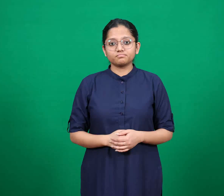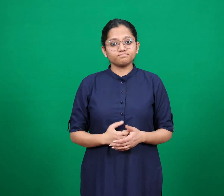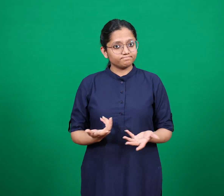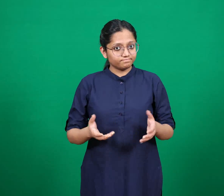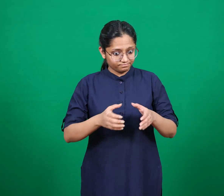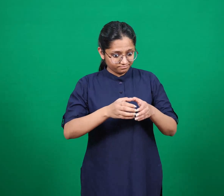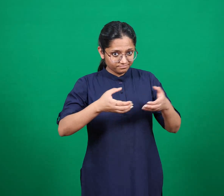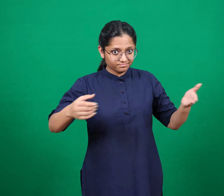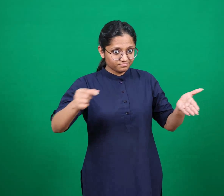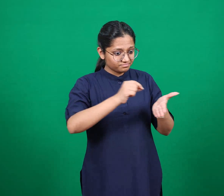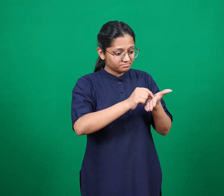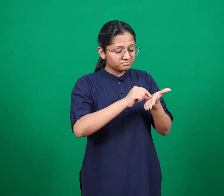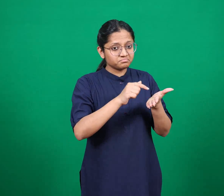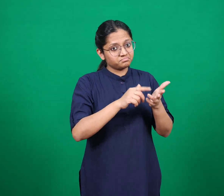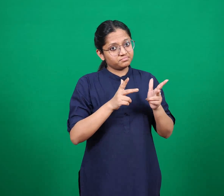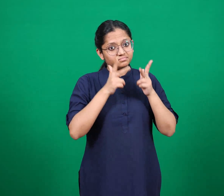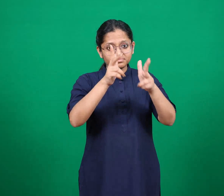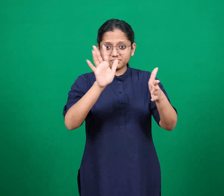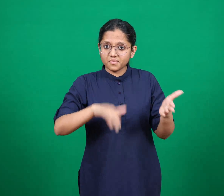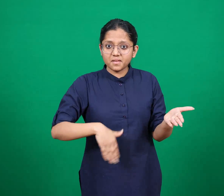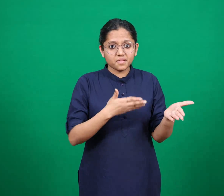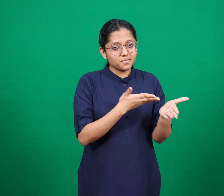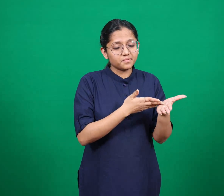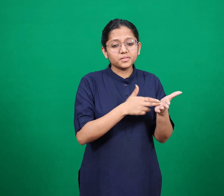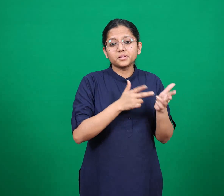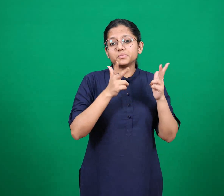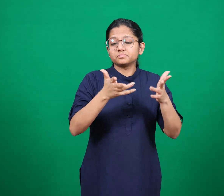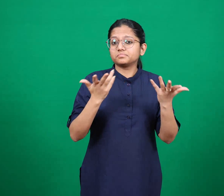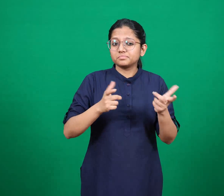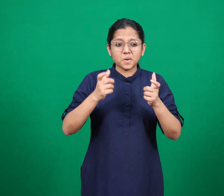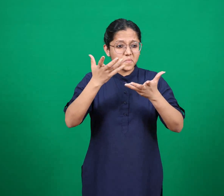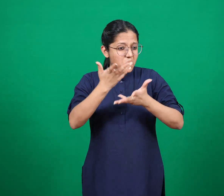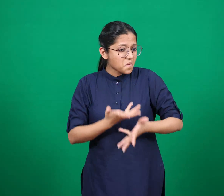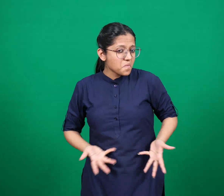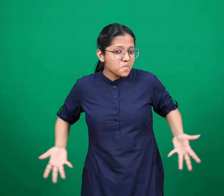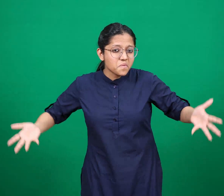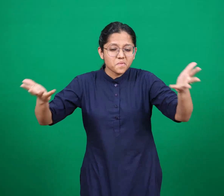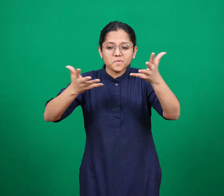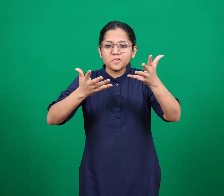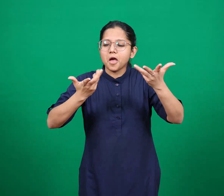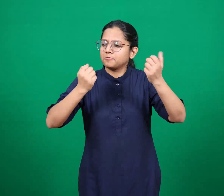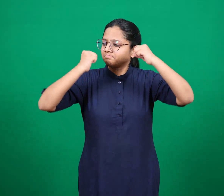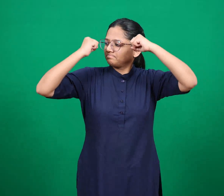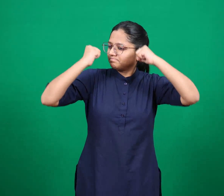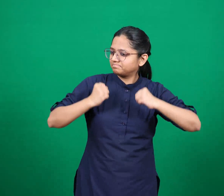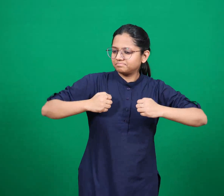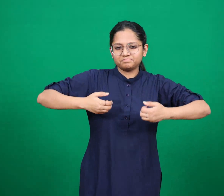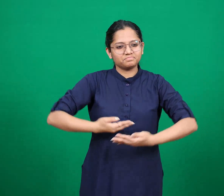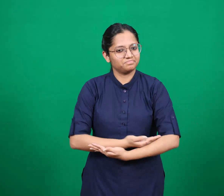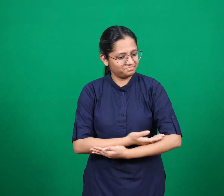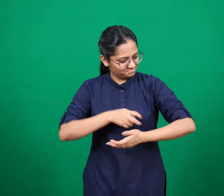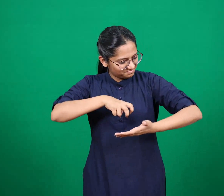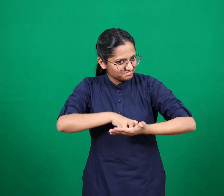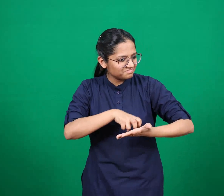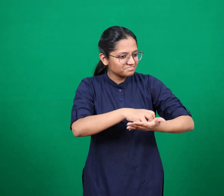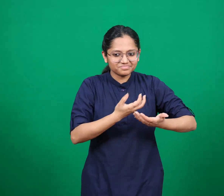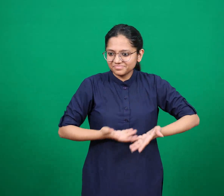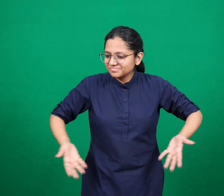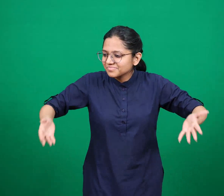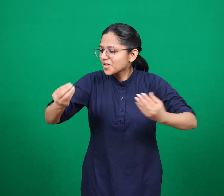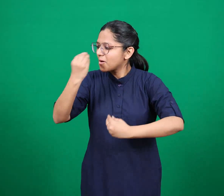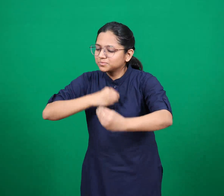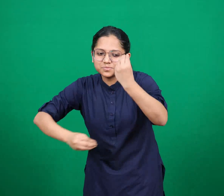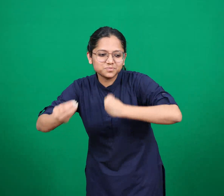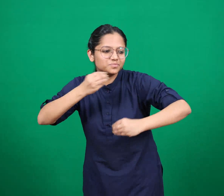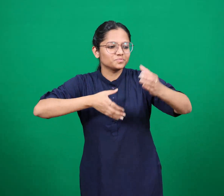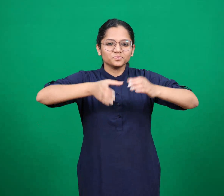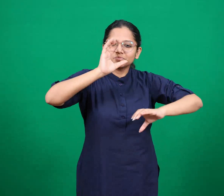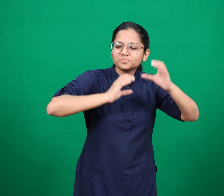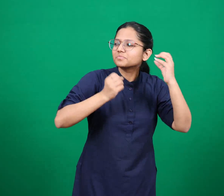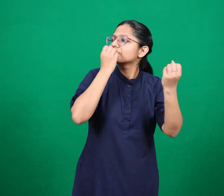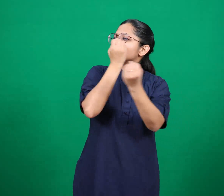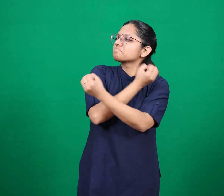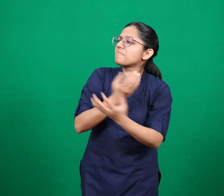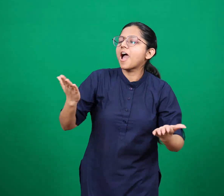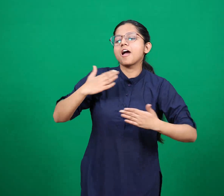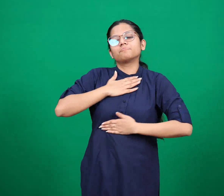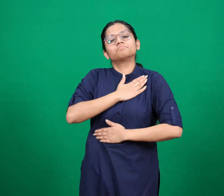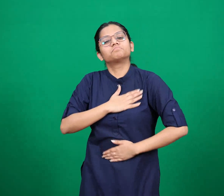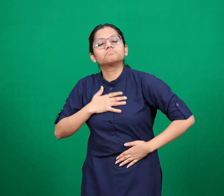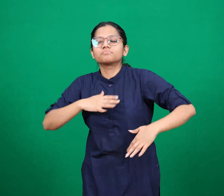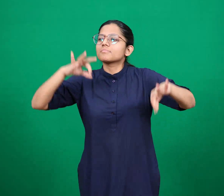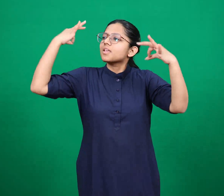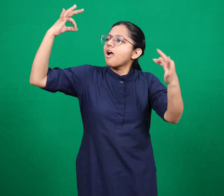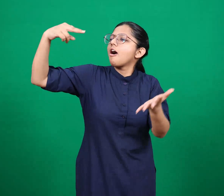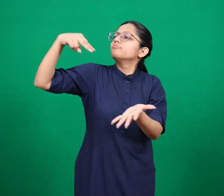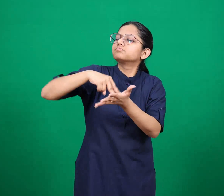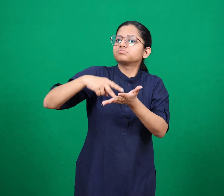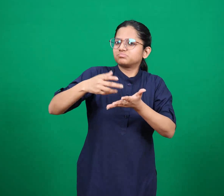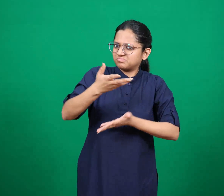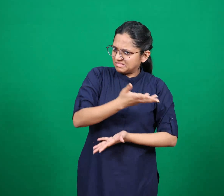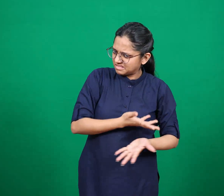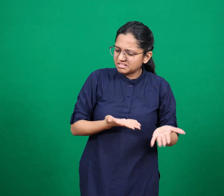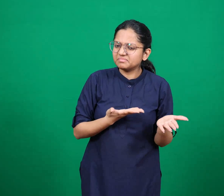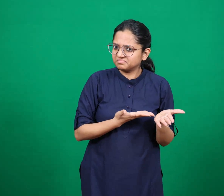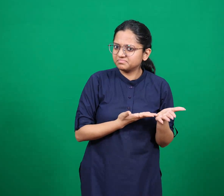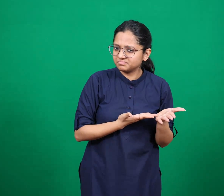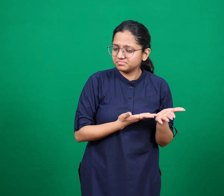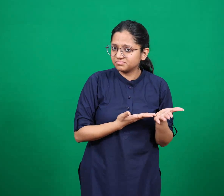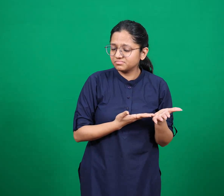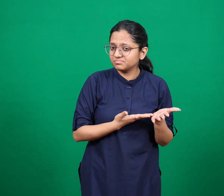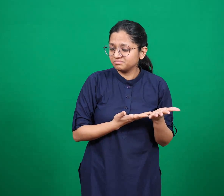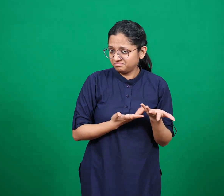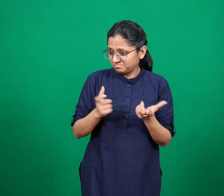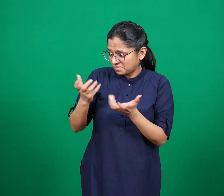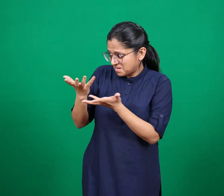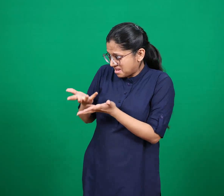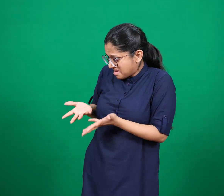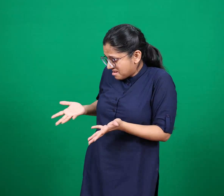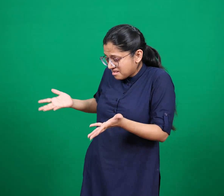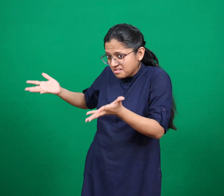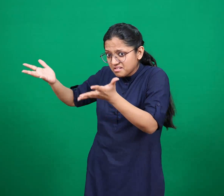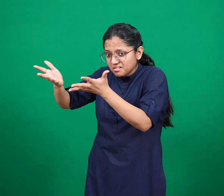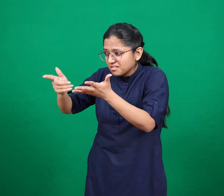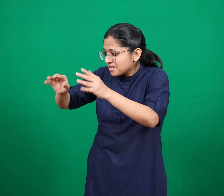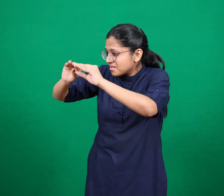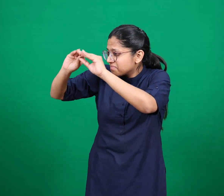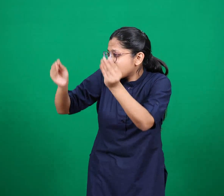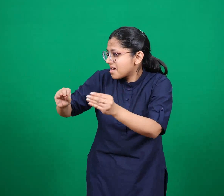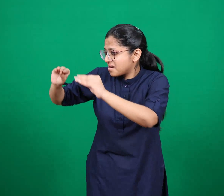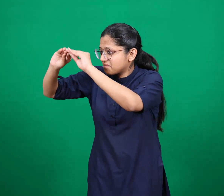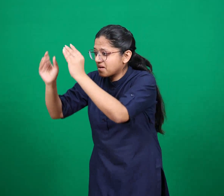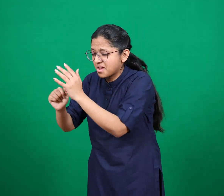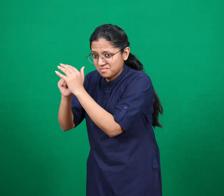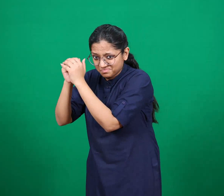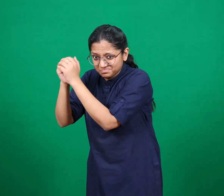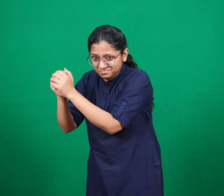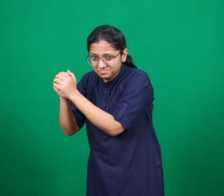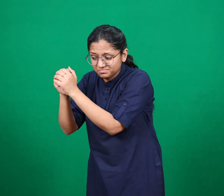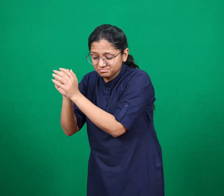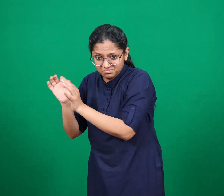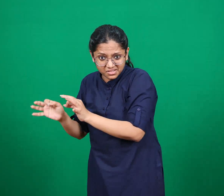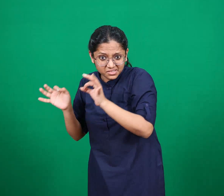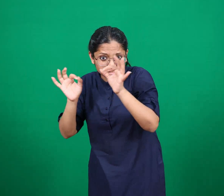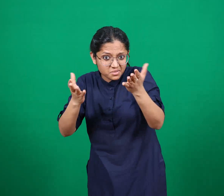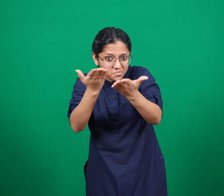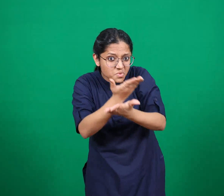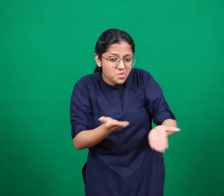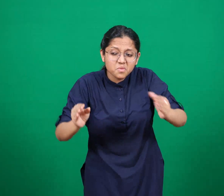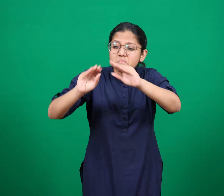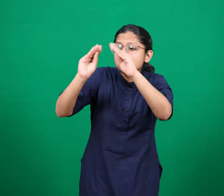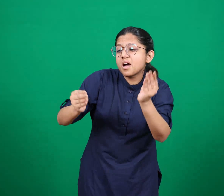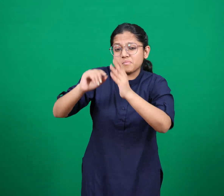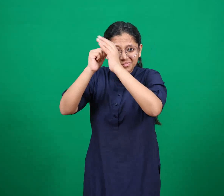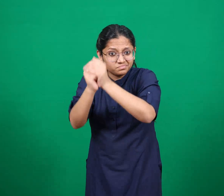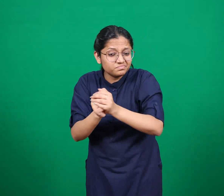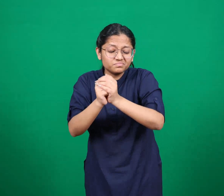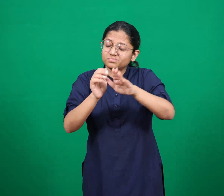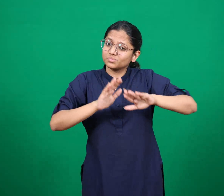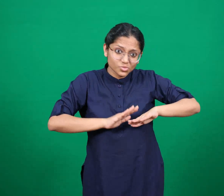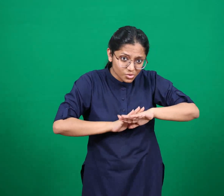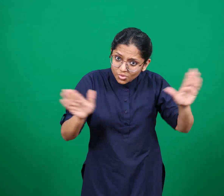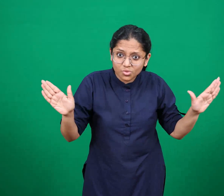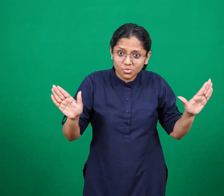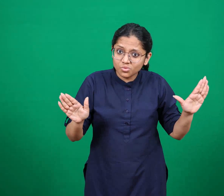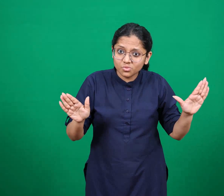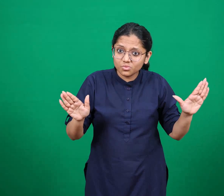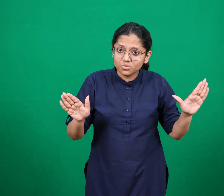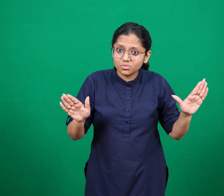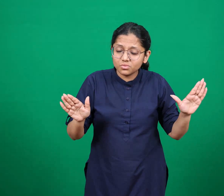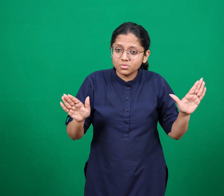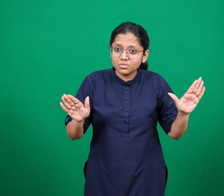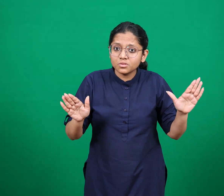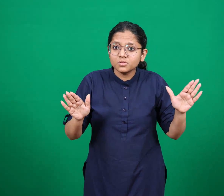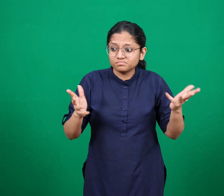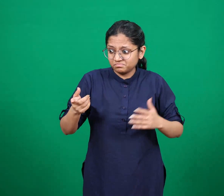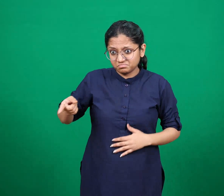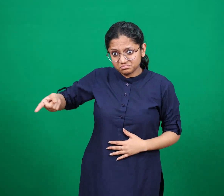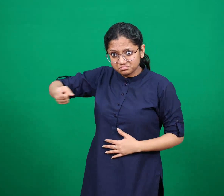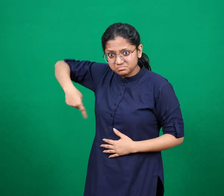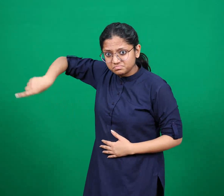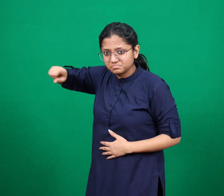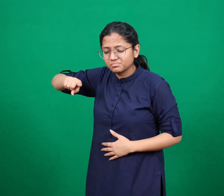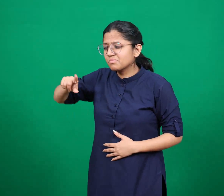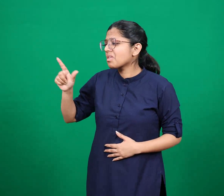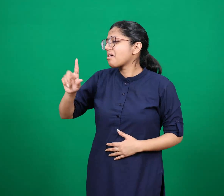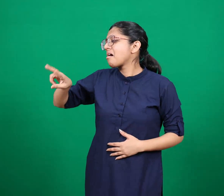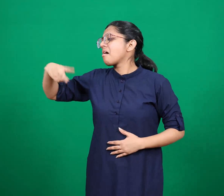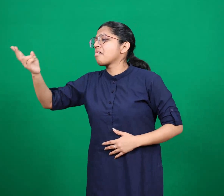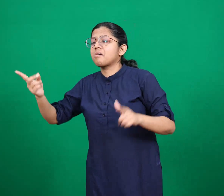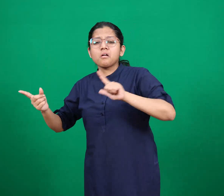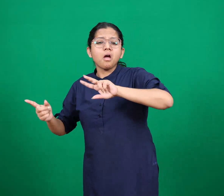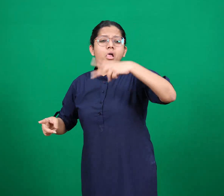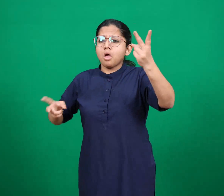Do not be idolaters, as some of them were. As it is written: "The people sat down to eat and to drink, and got up to indulge in revelry."